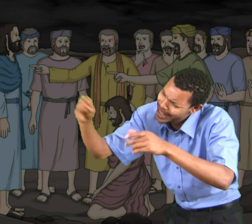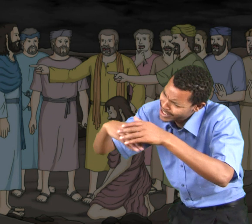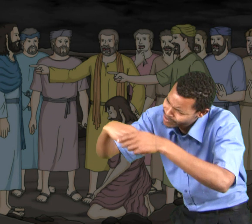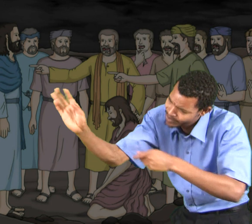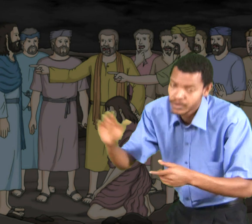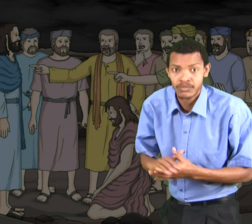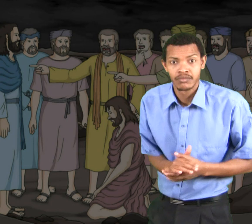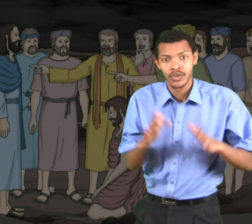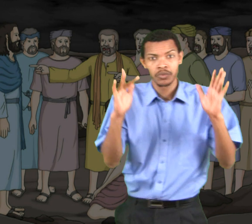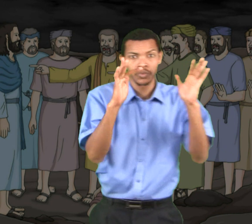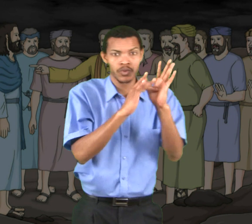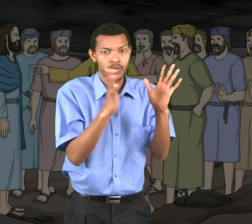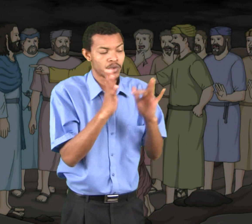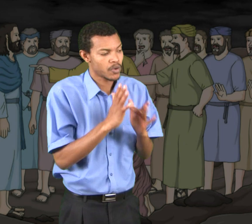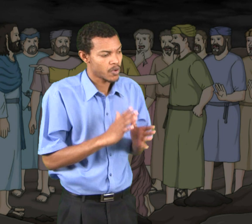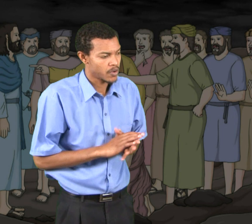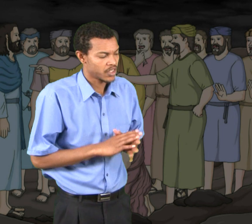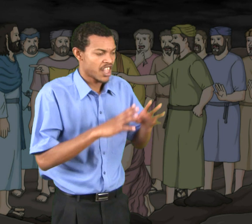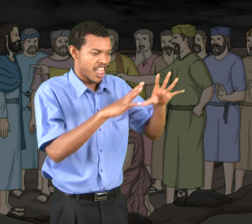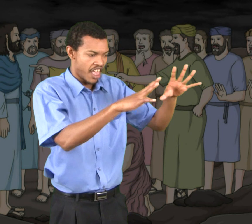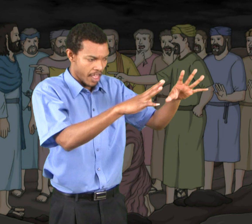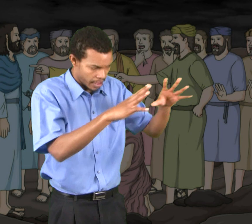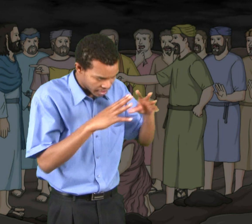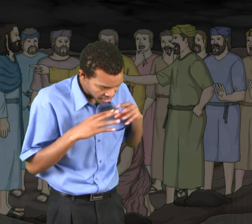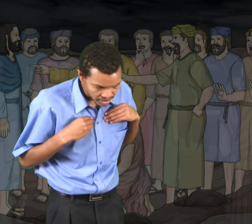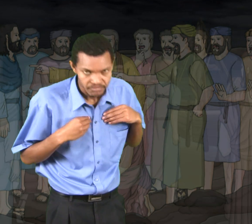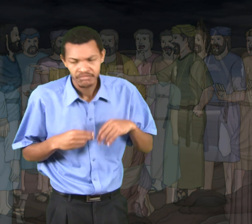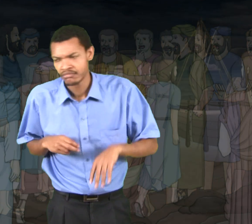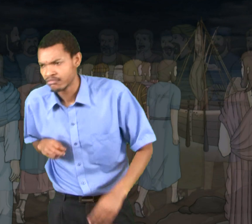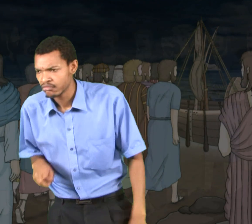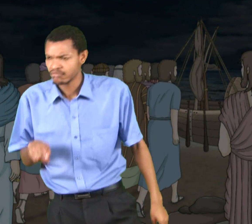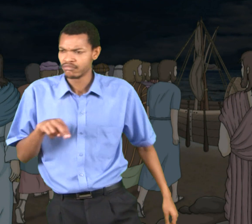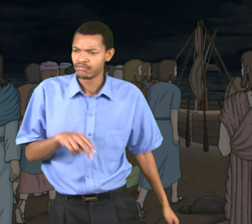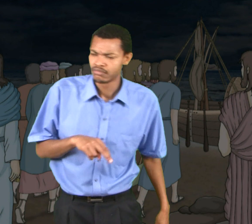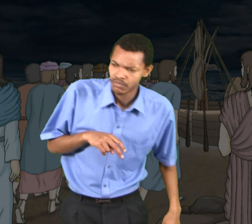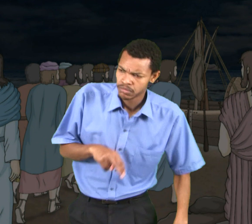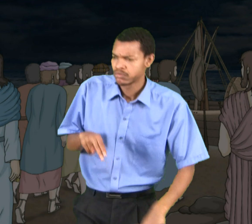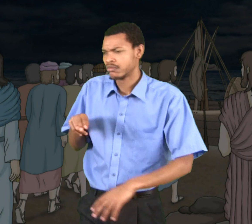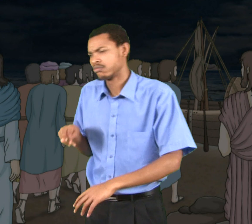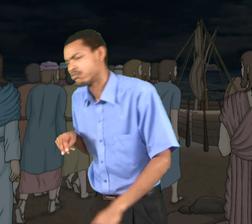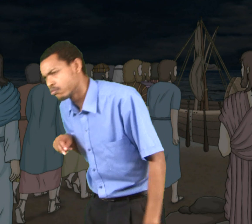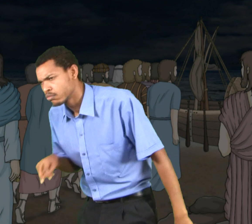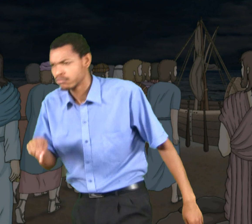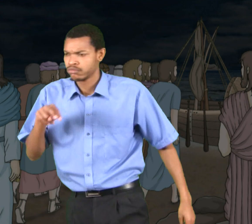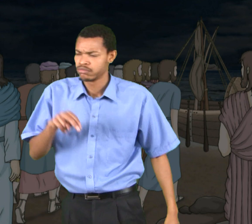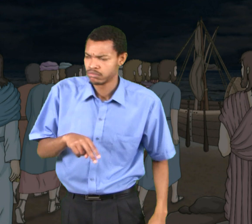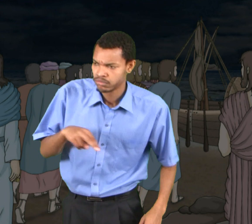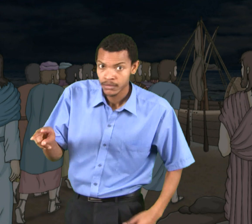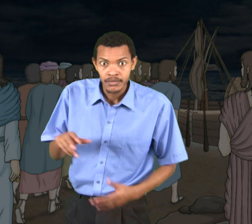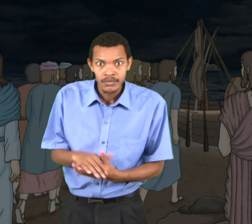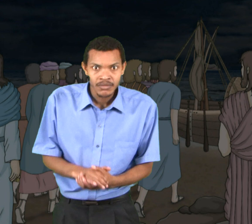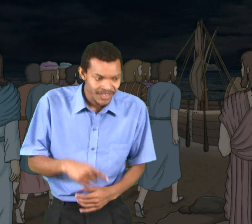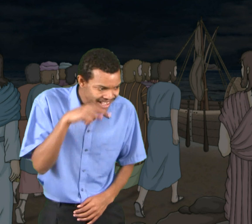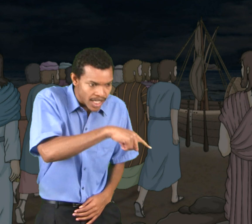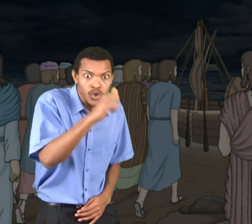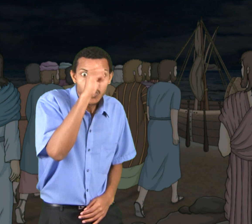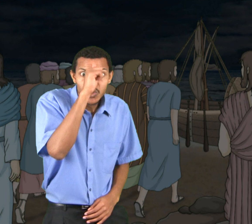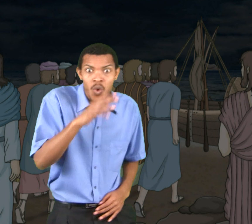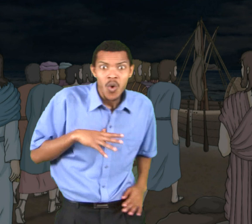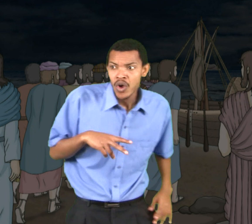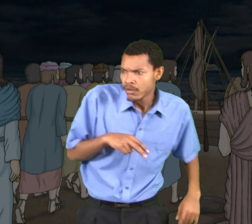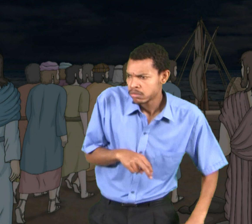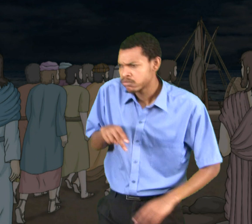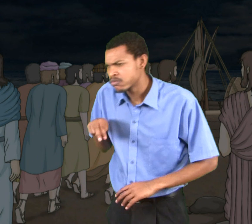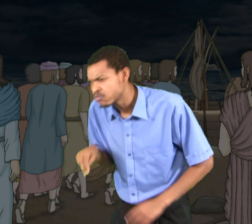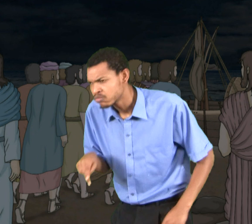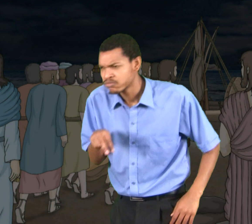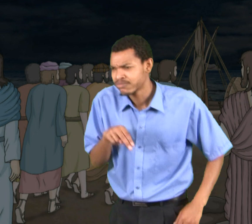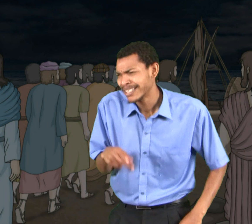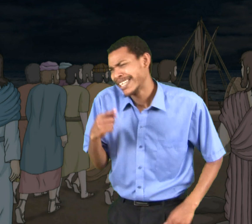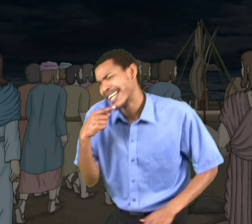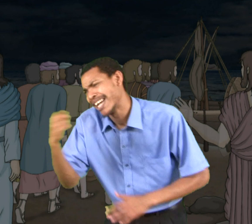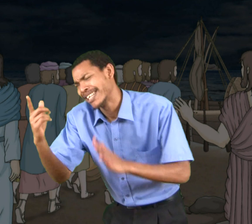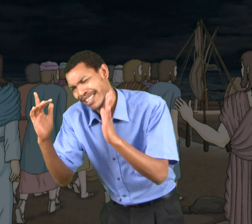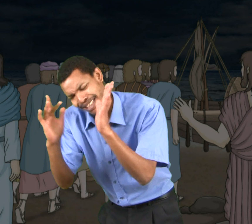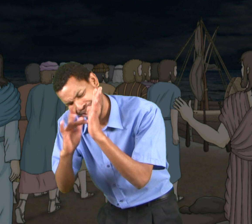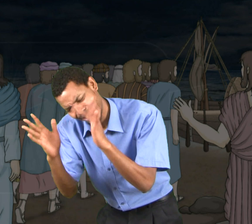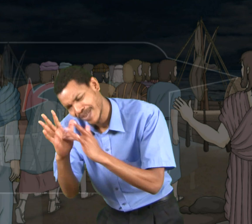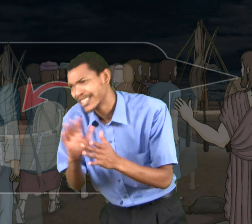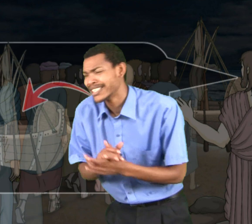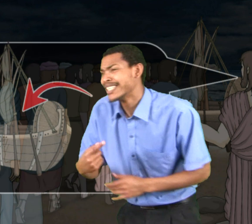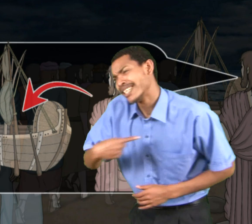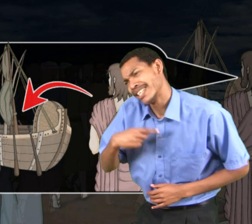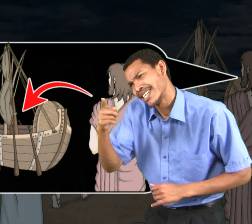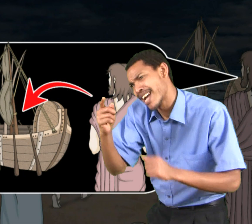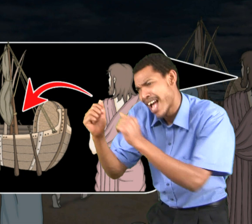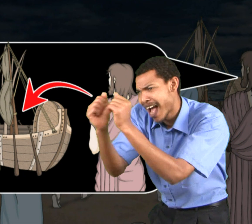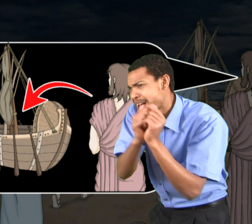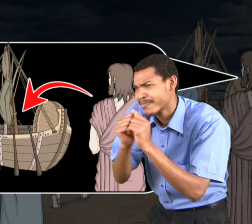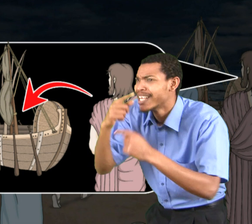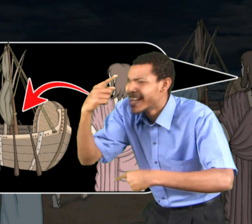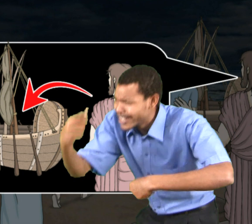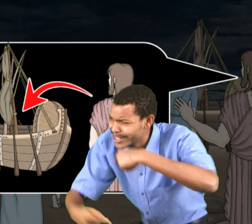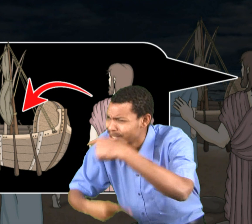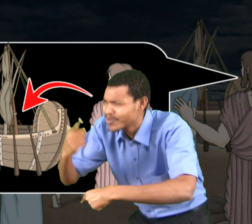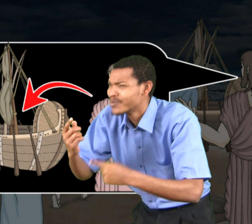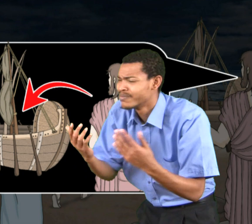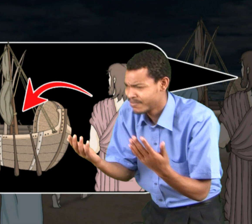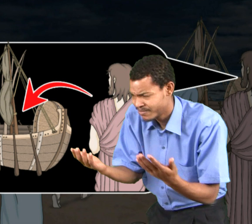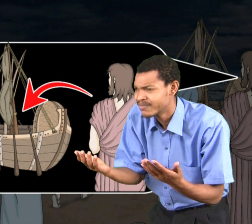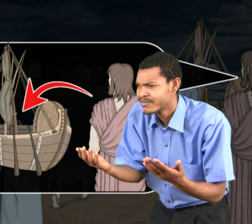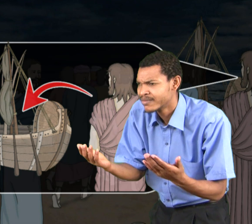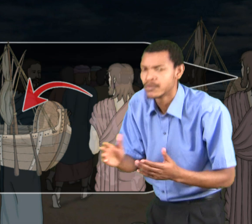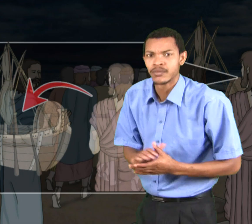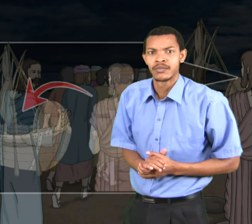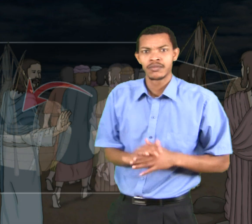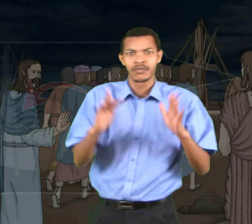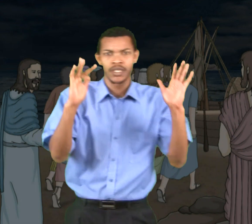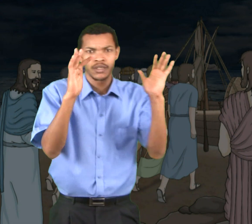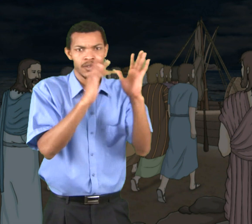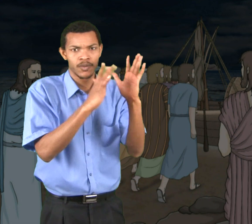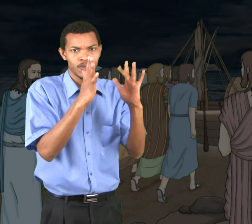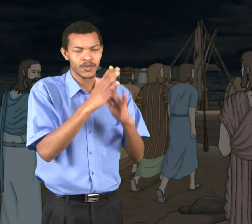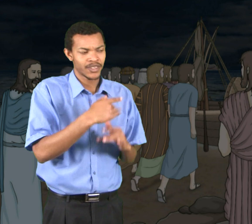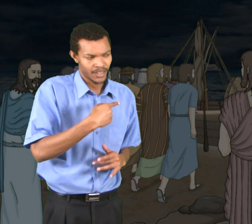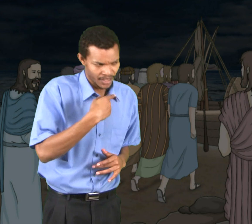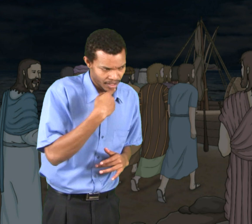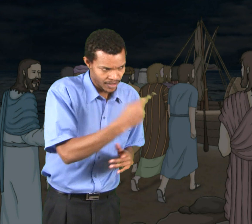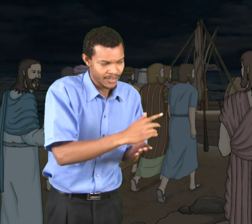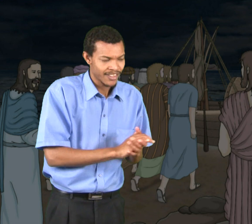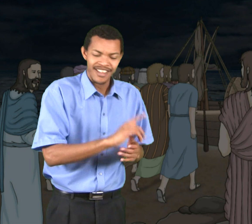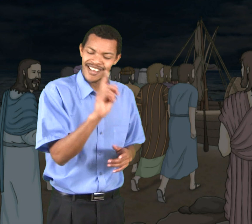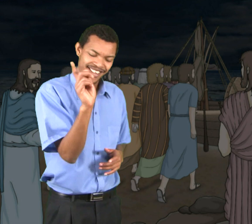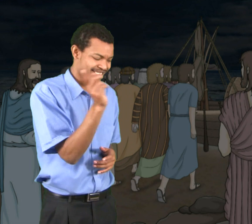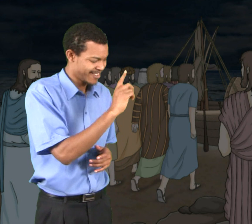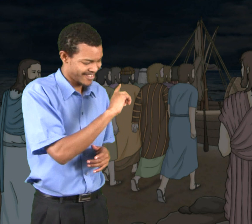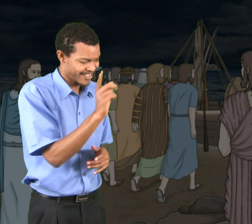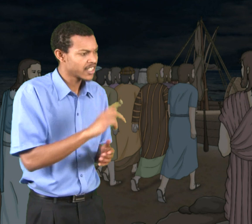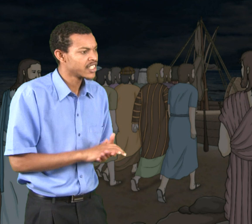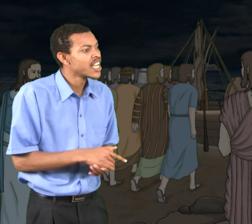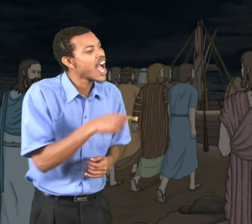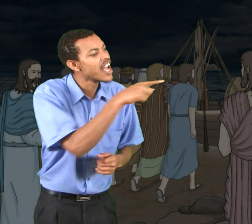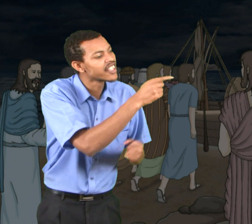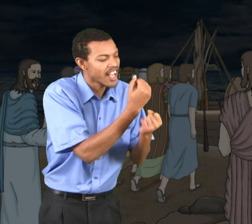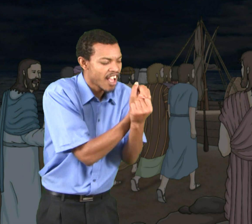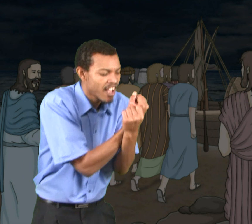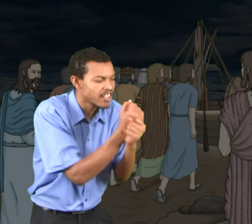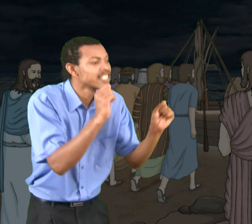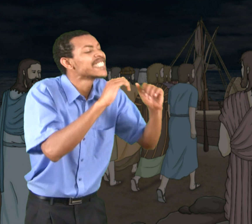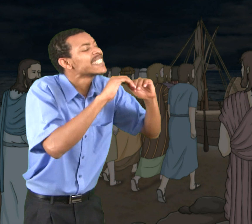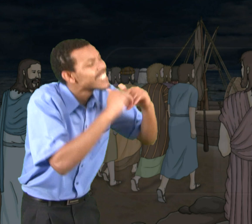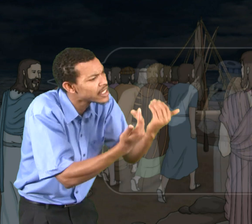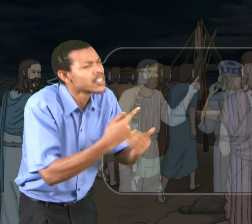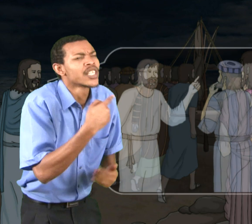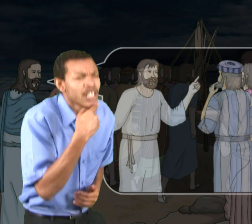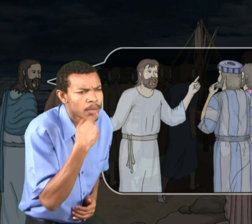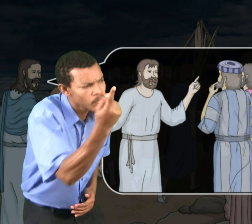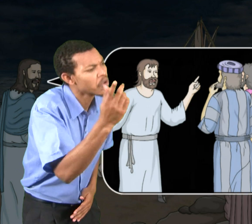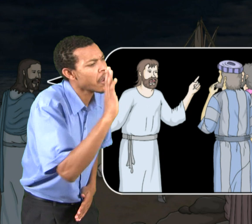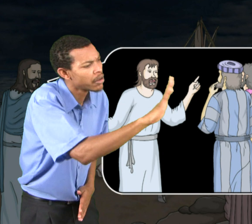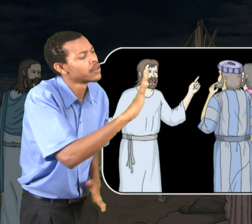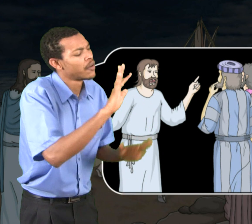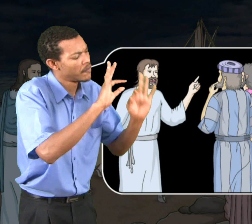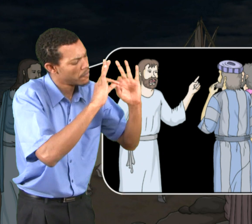As He was getting into the boat, the man who had been possessed by the demons begged to go with Him. But Jesus would not allow him.